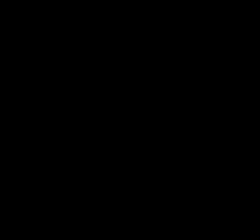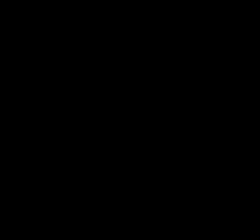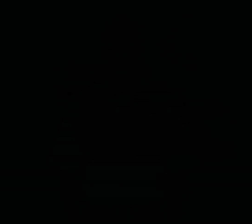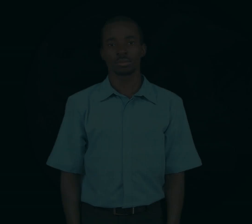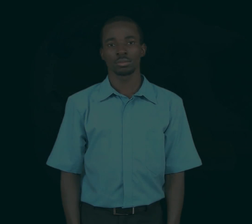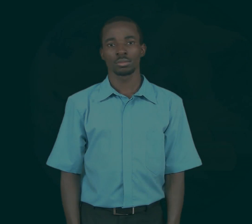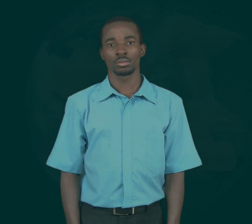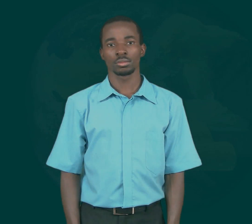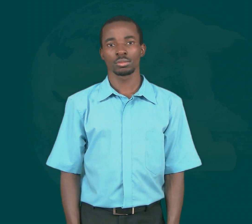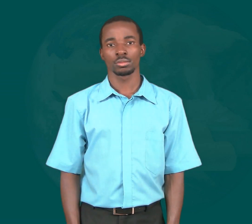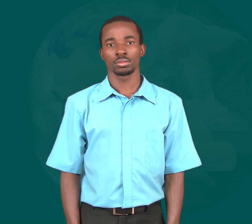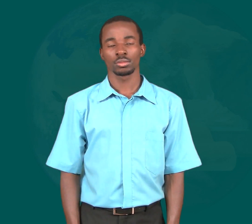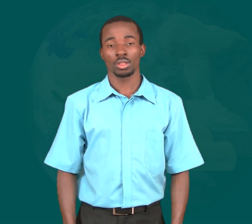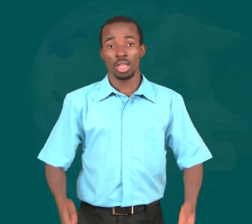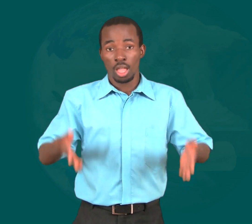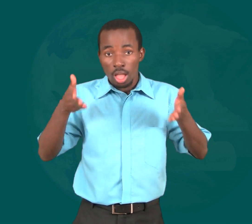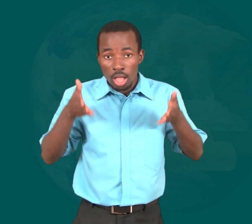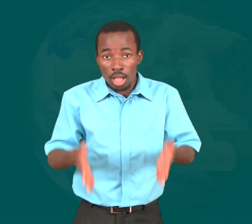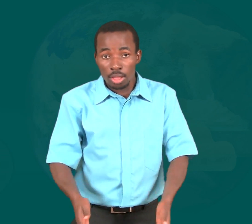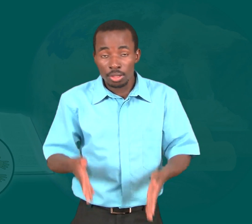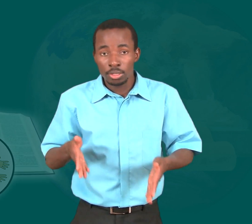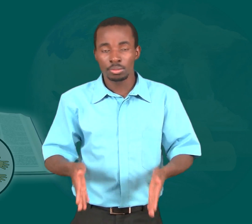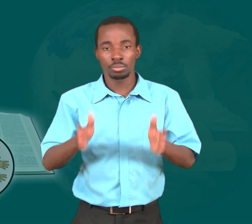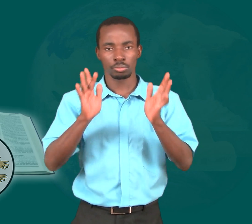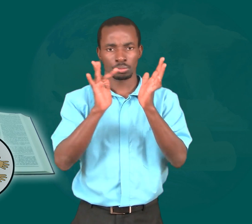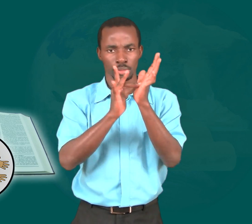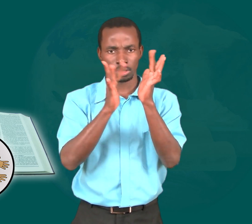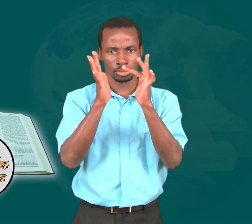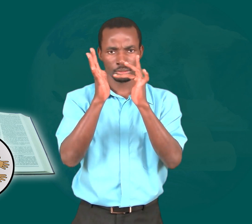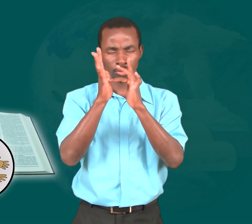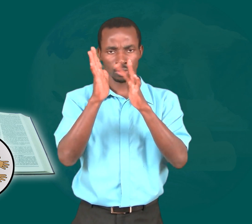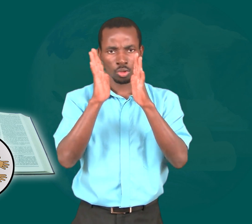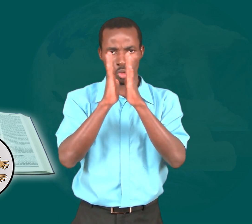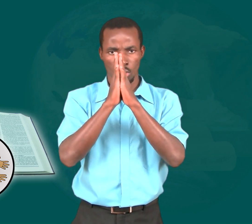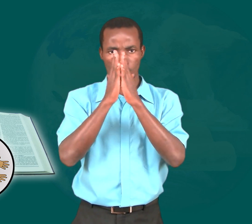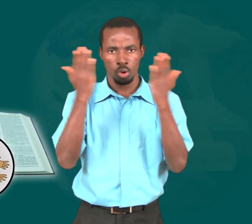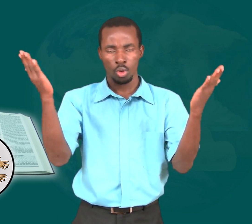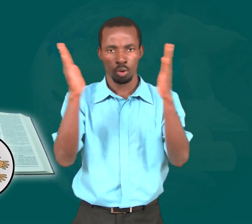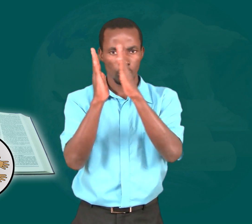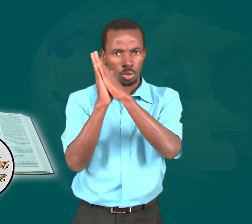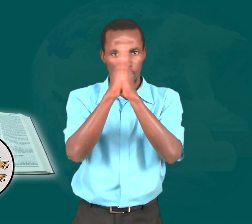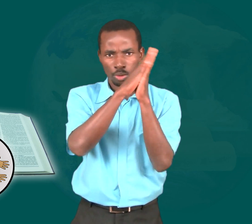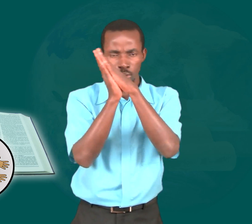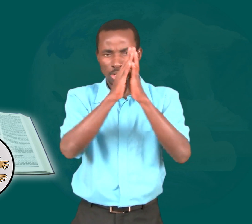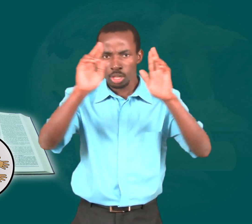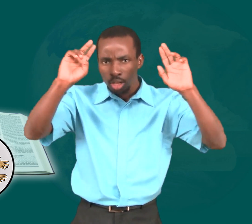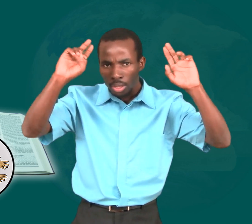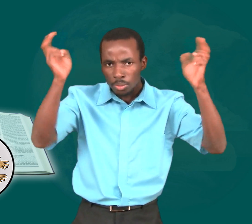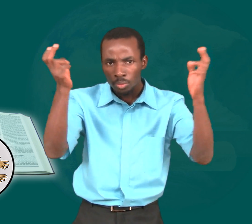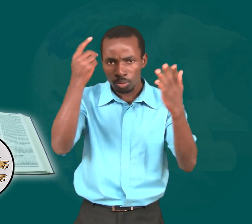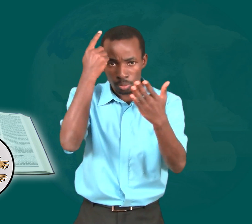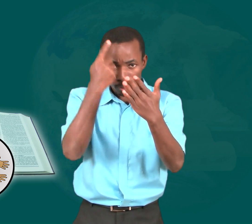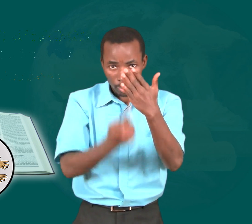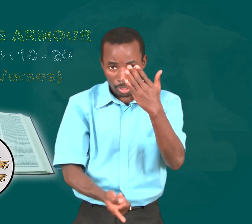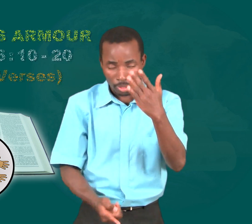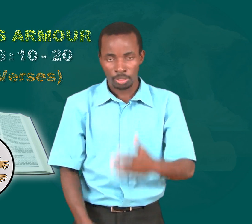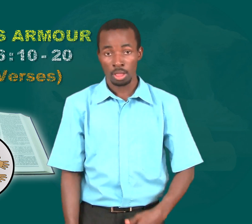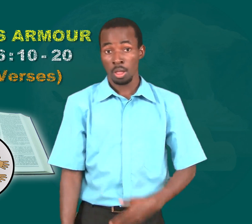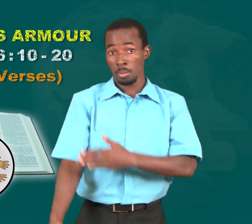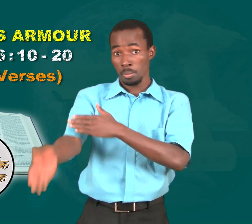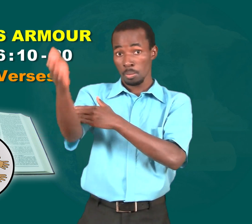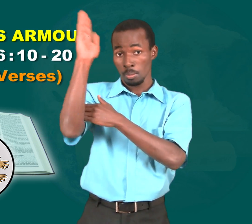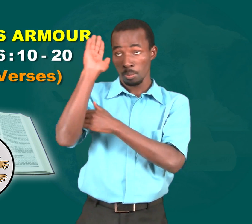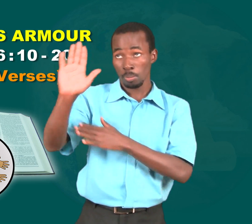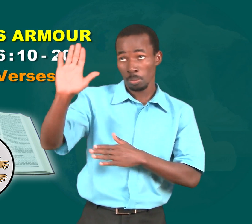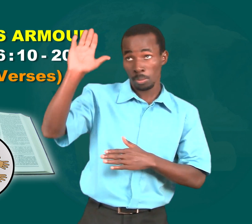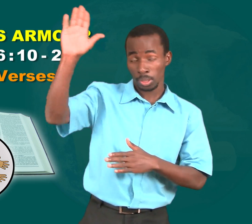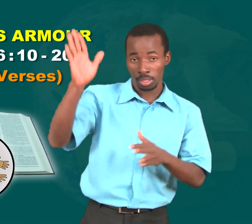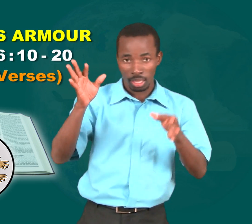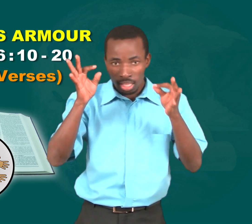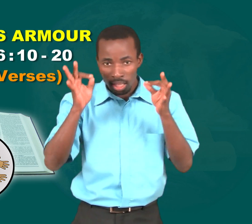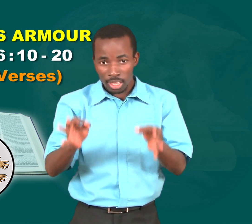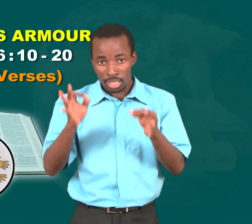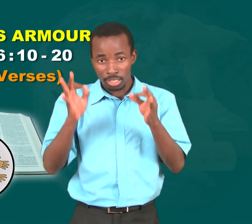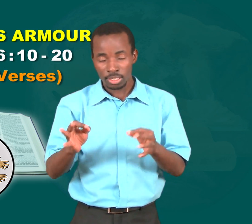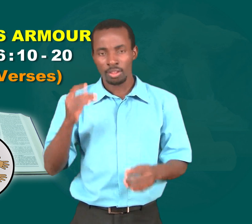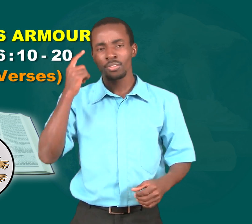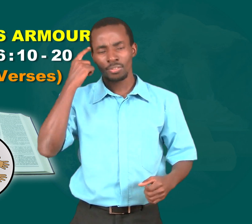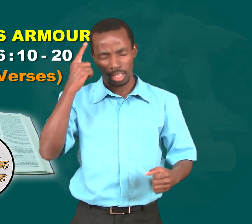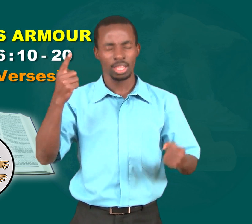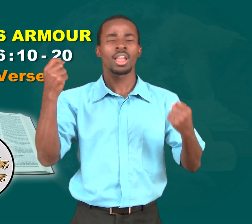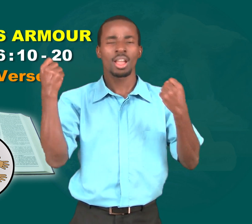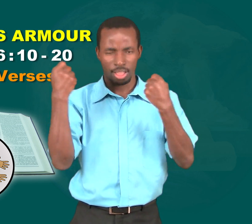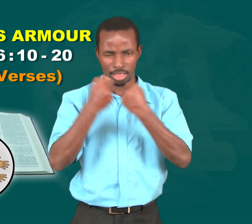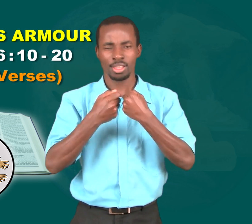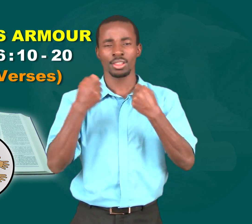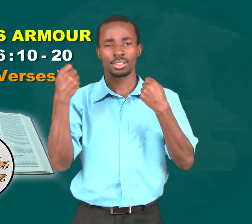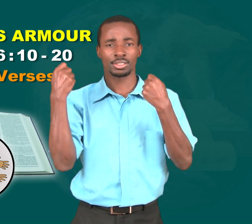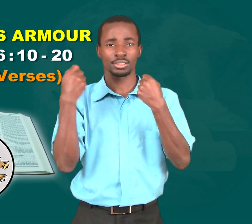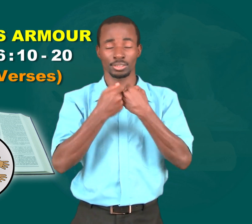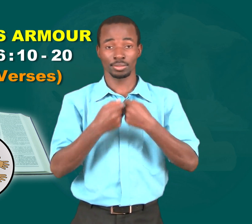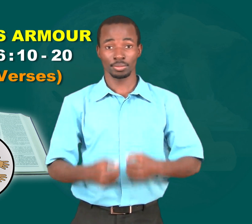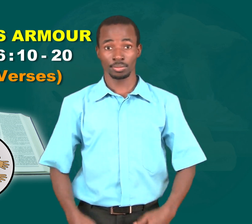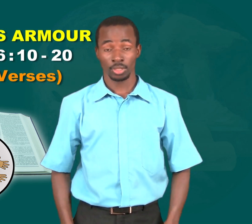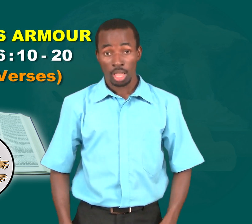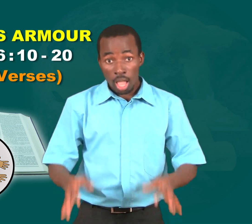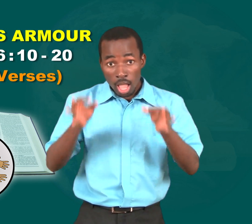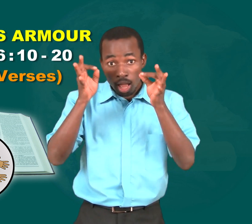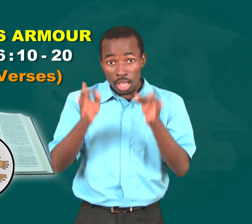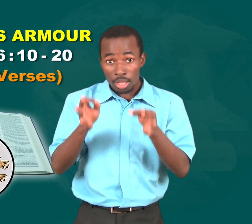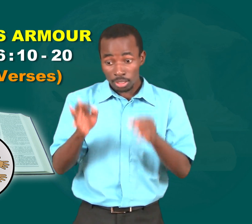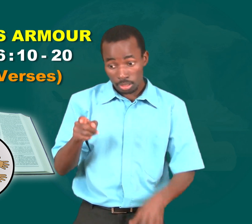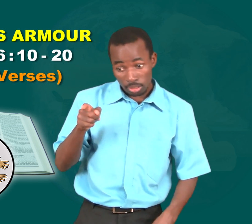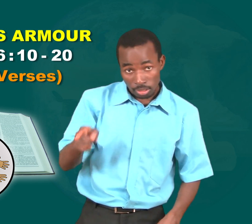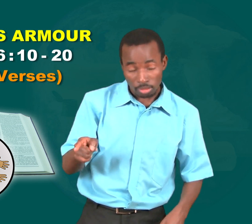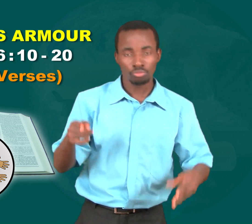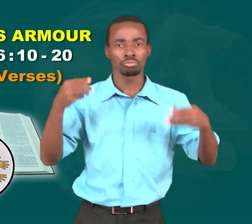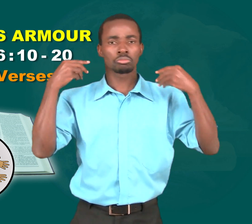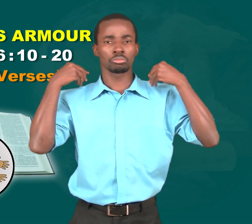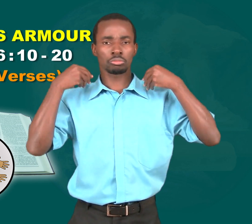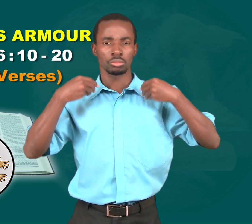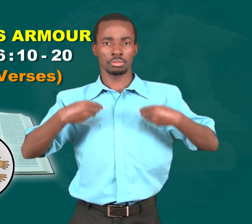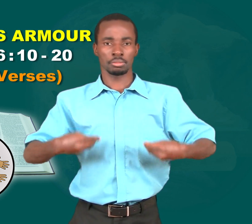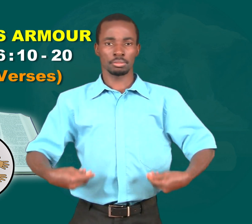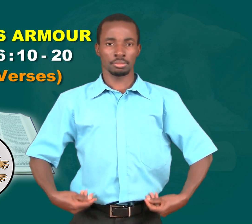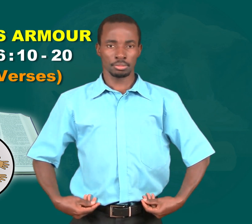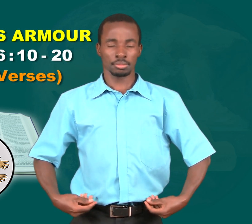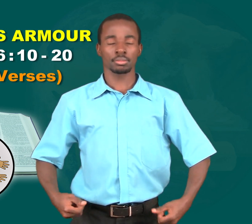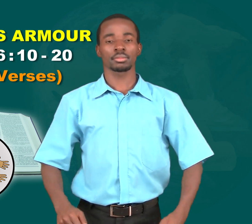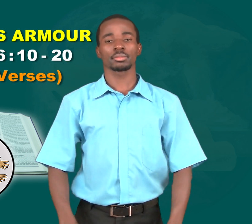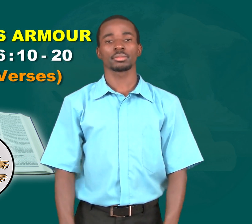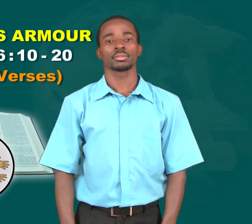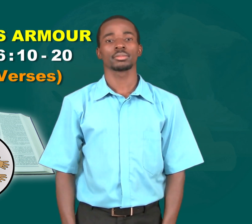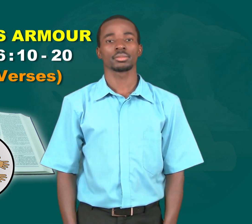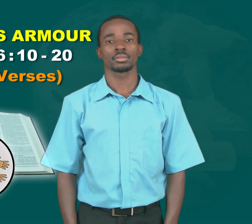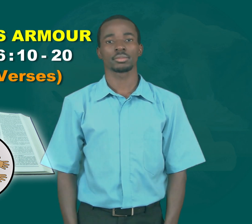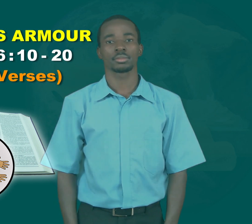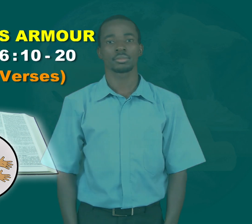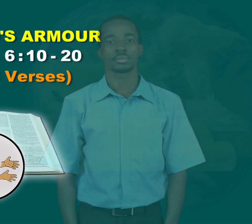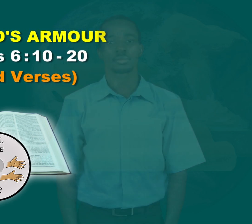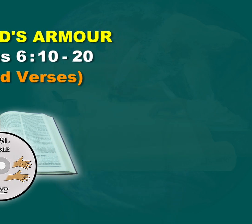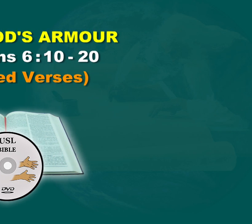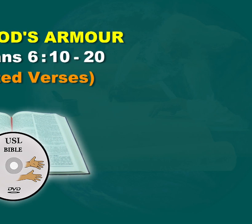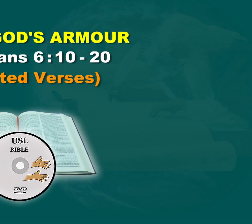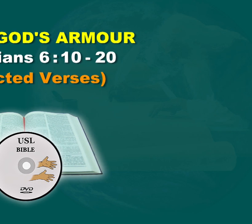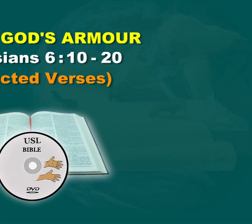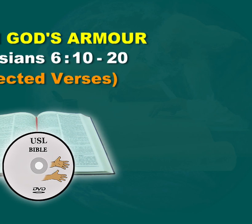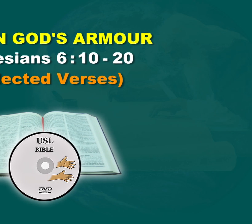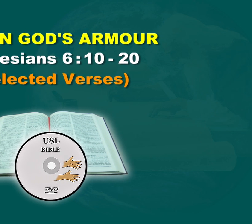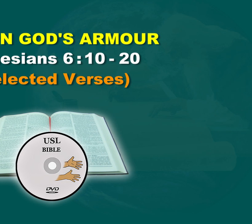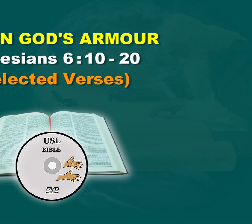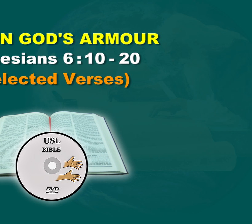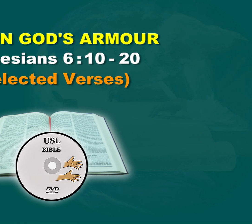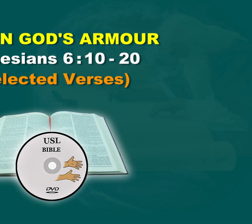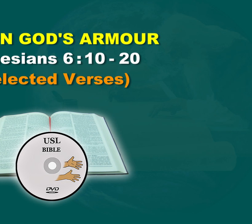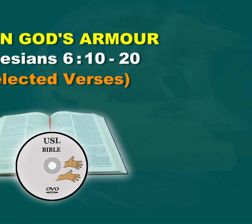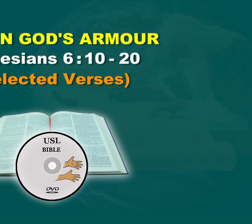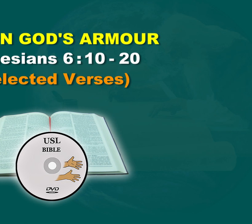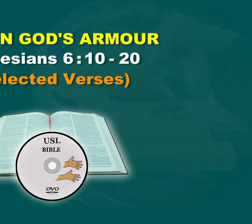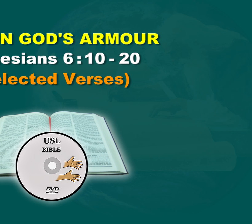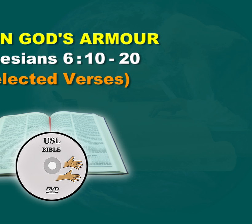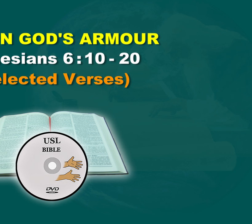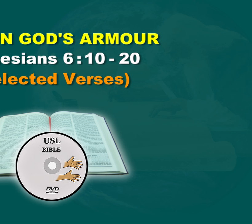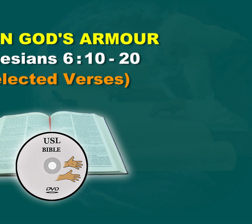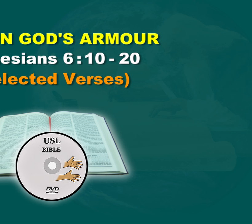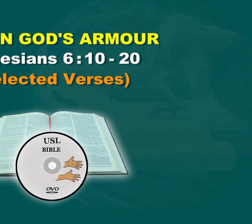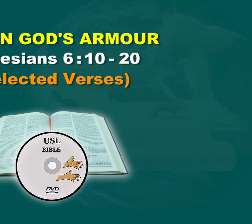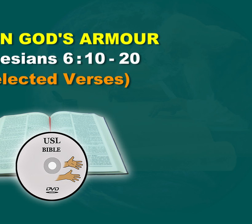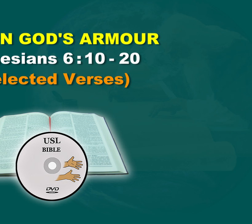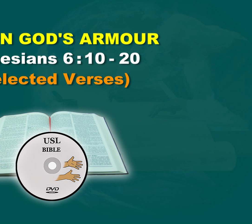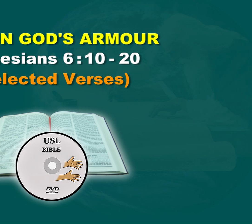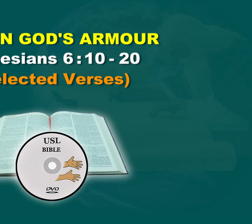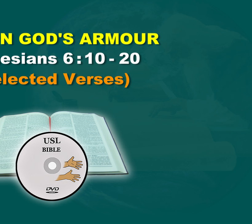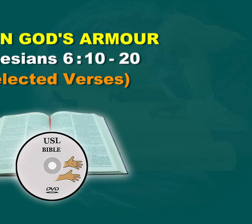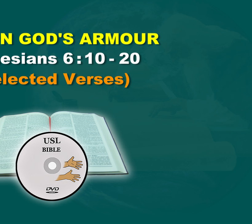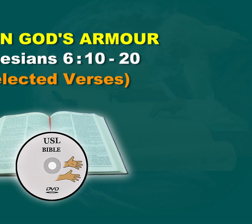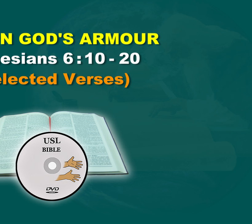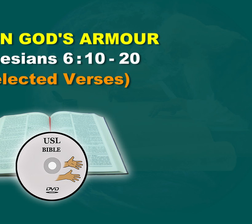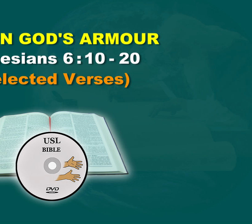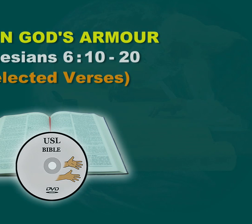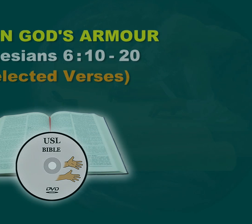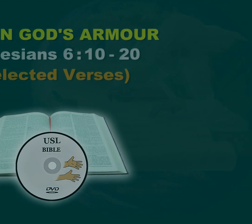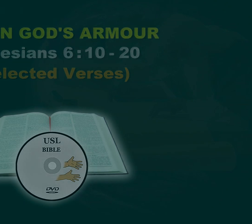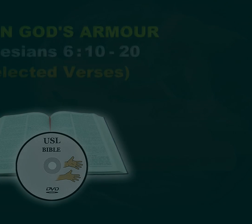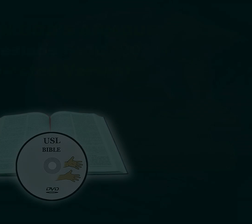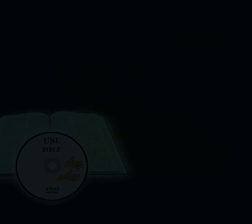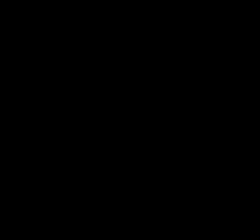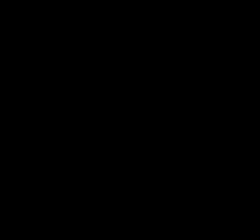Put on God's armor